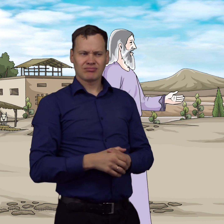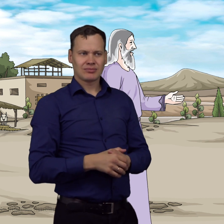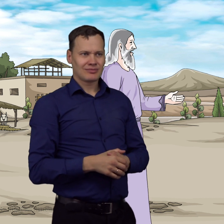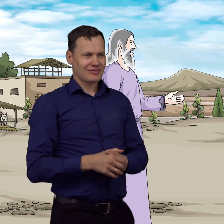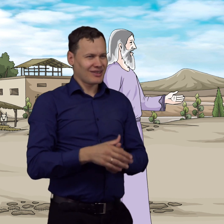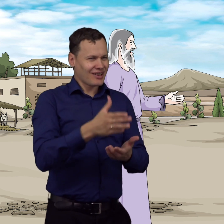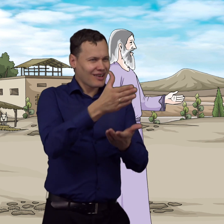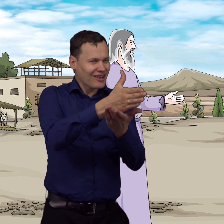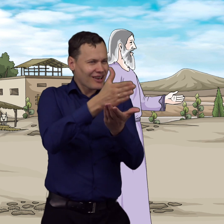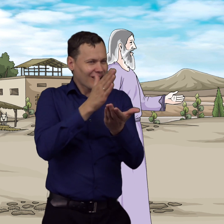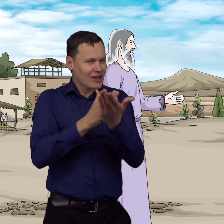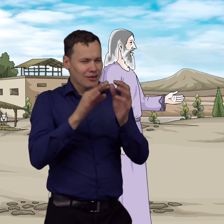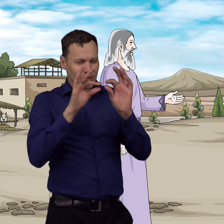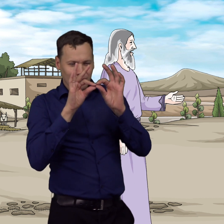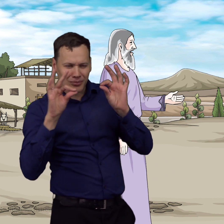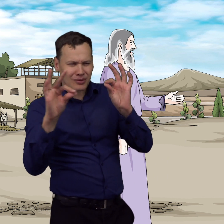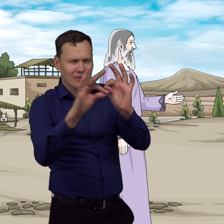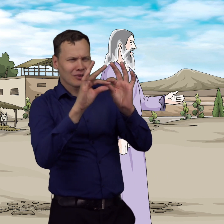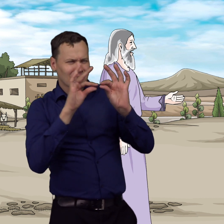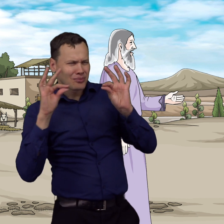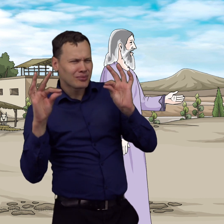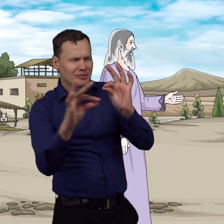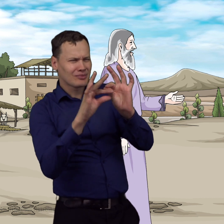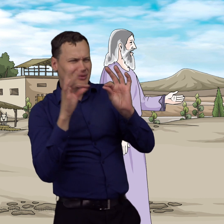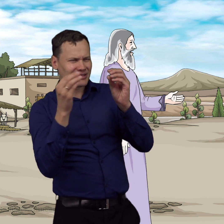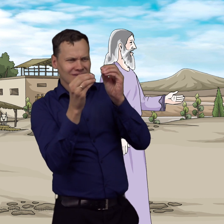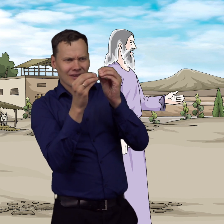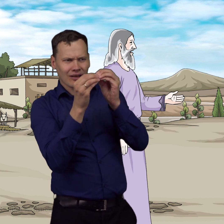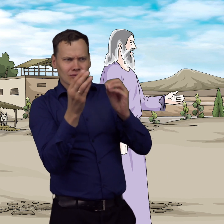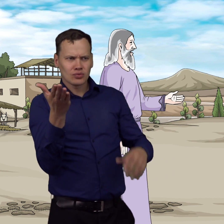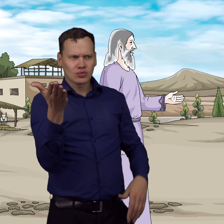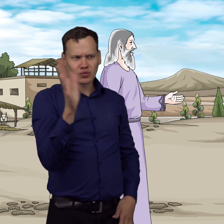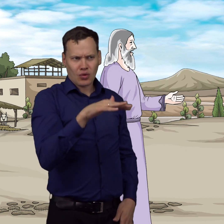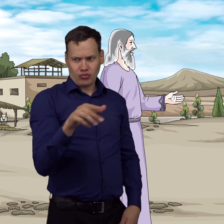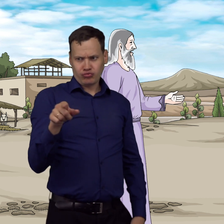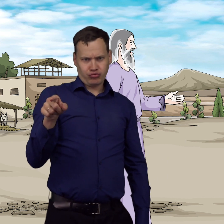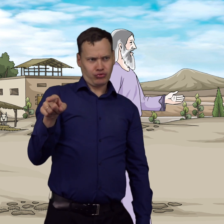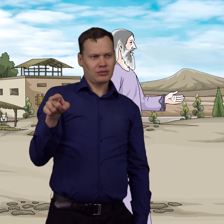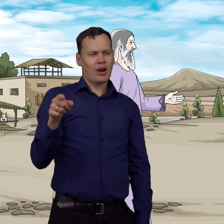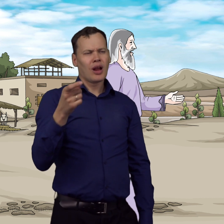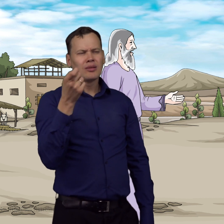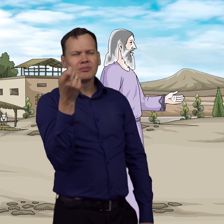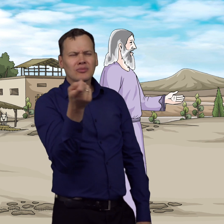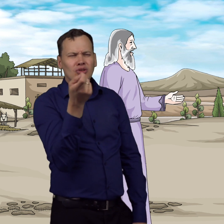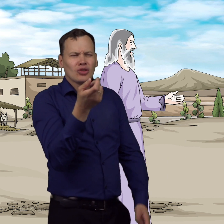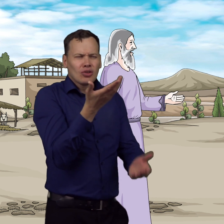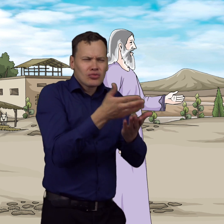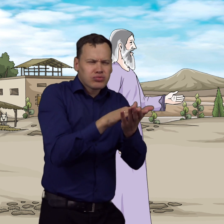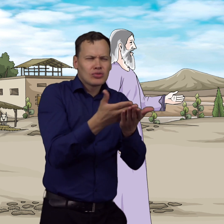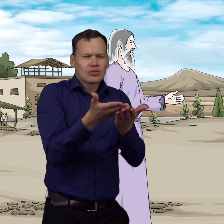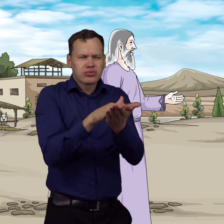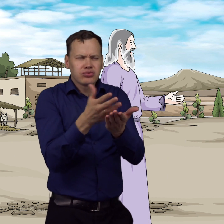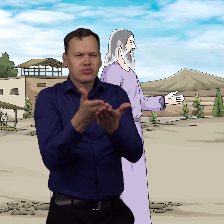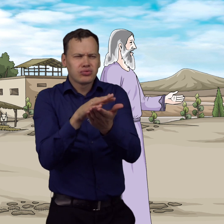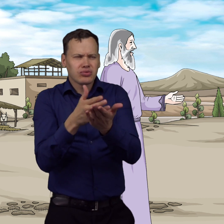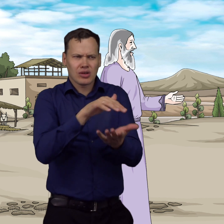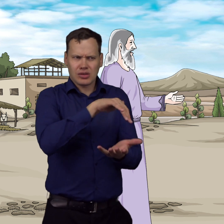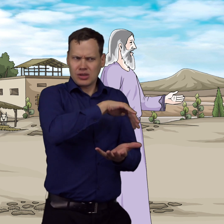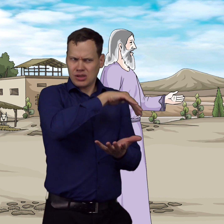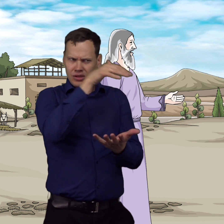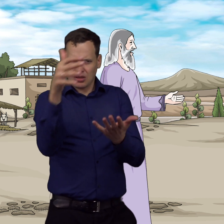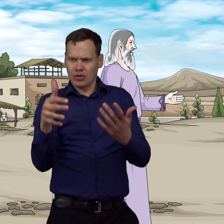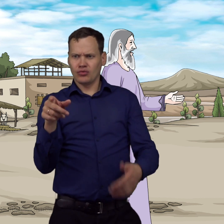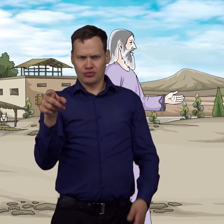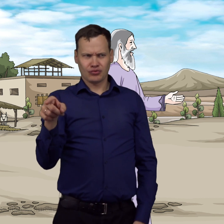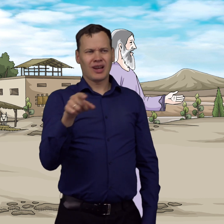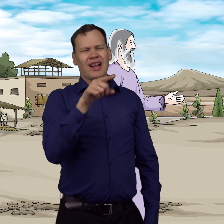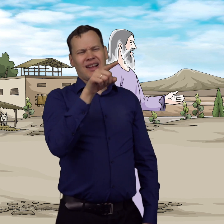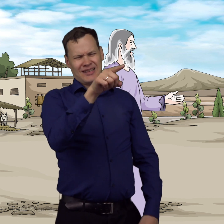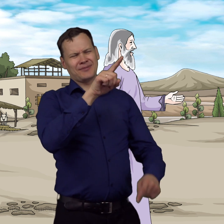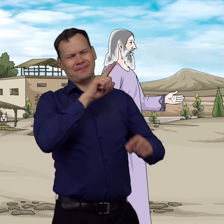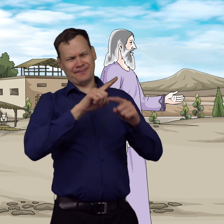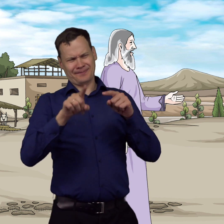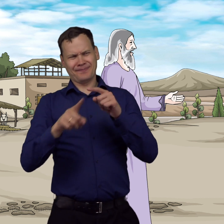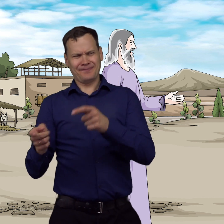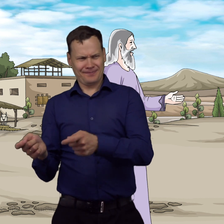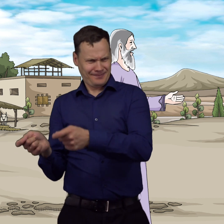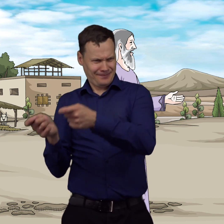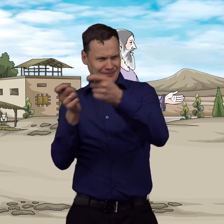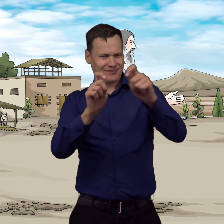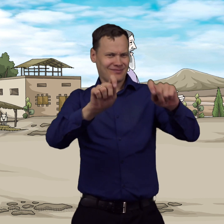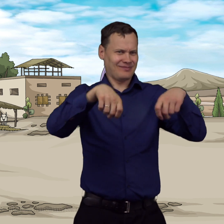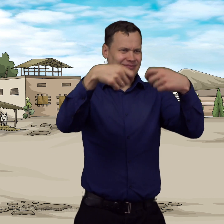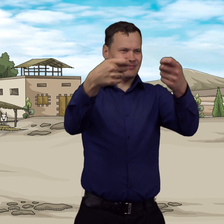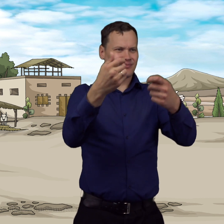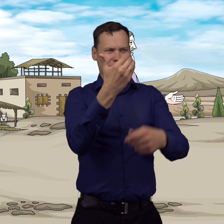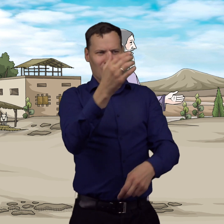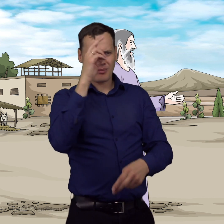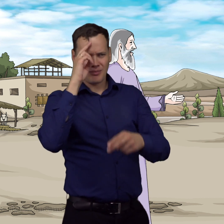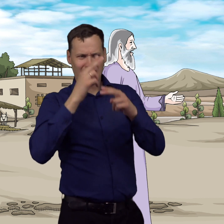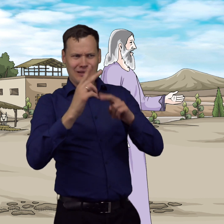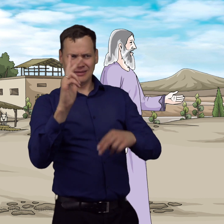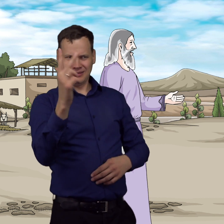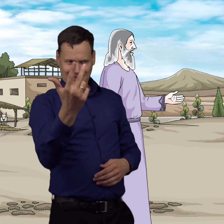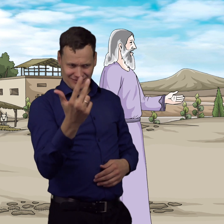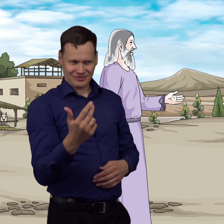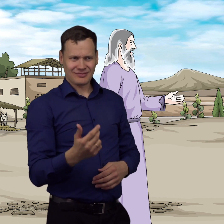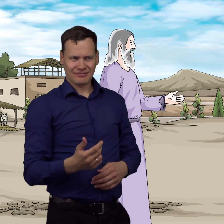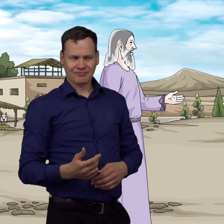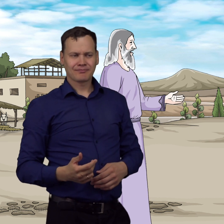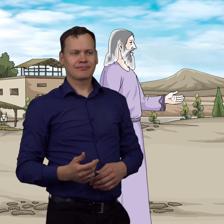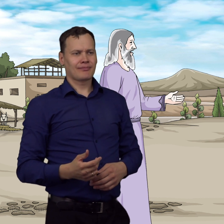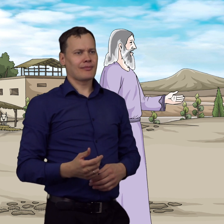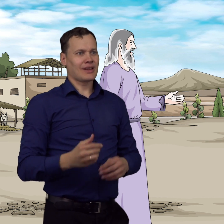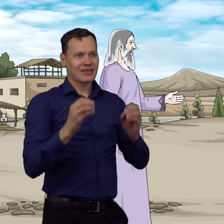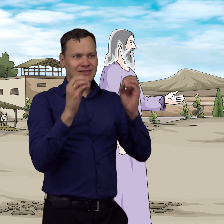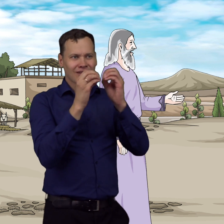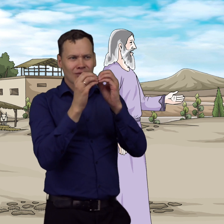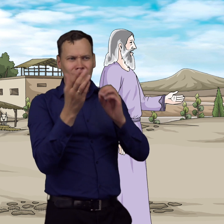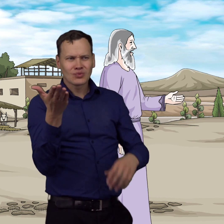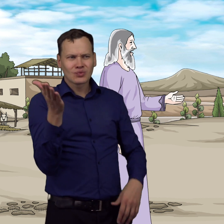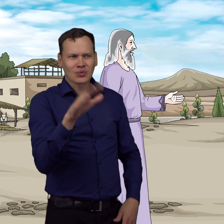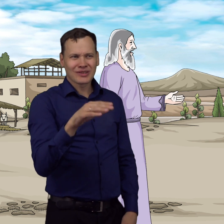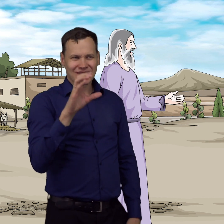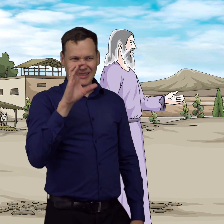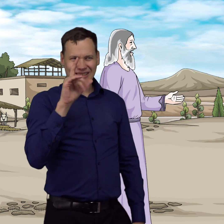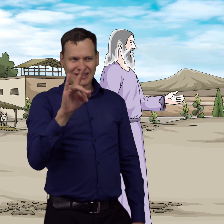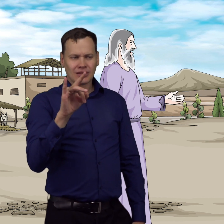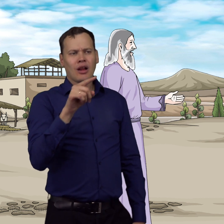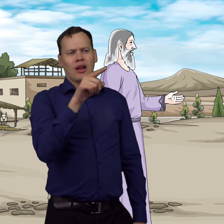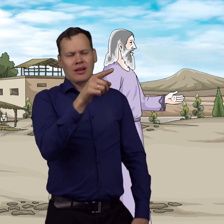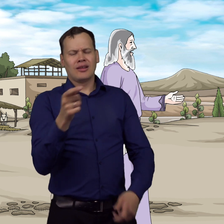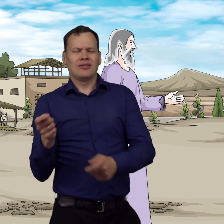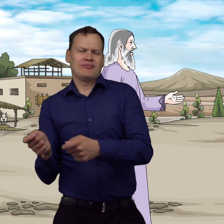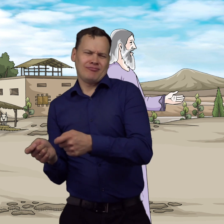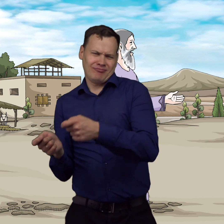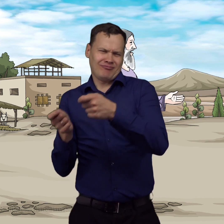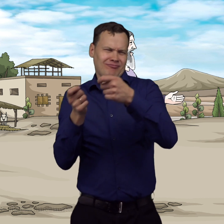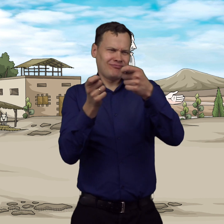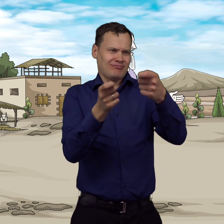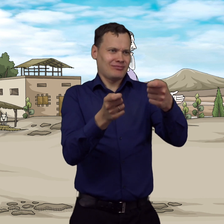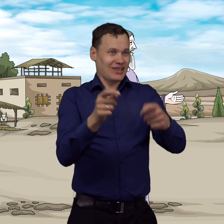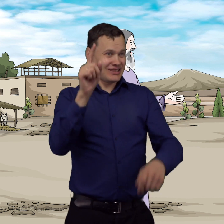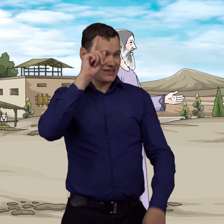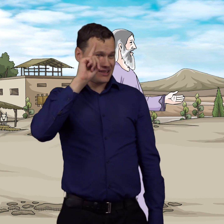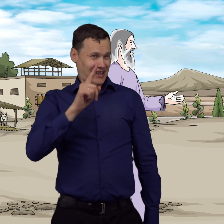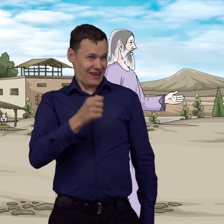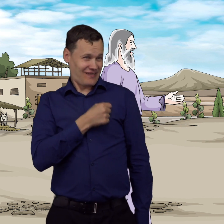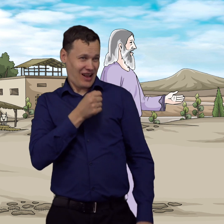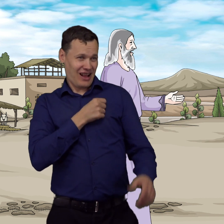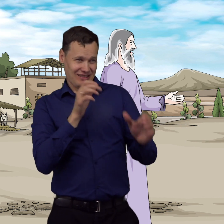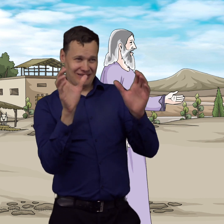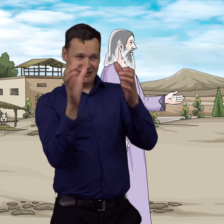Take also these ten portions of cheese to the commander of their unit.